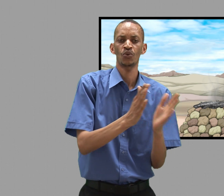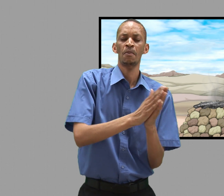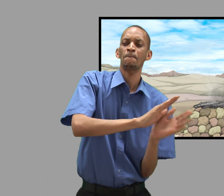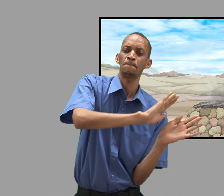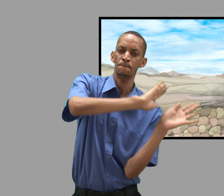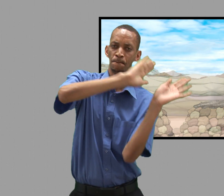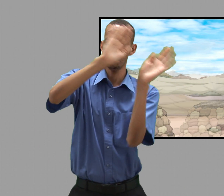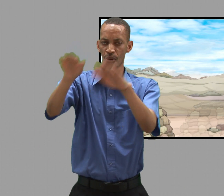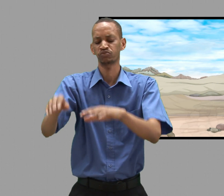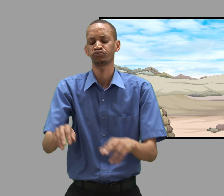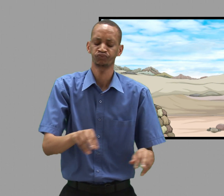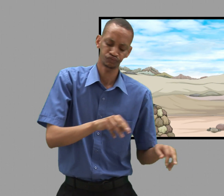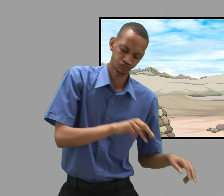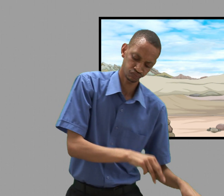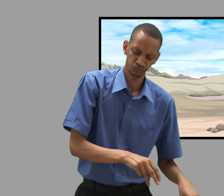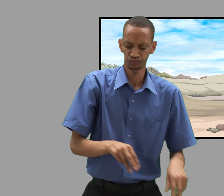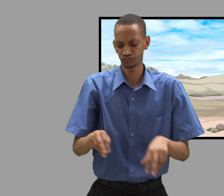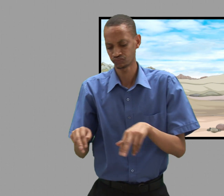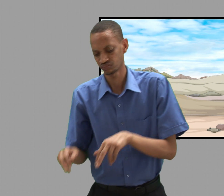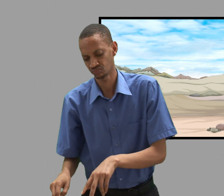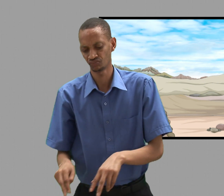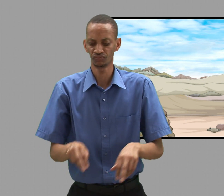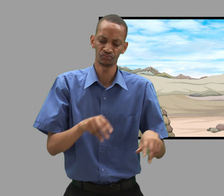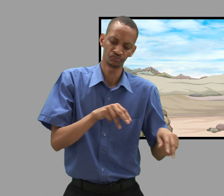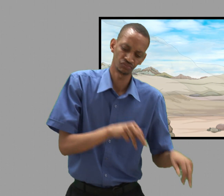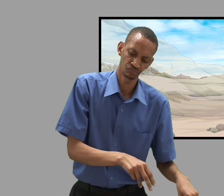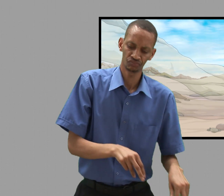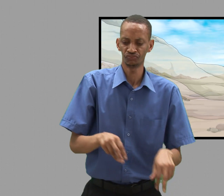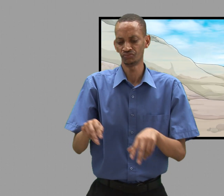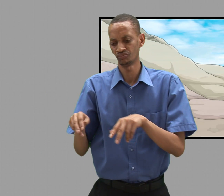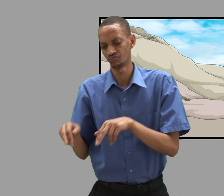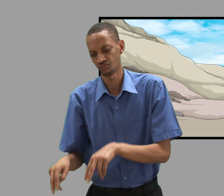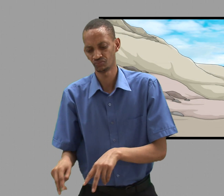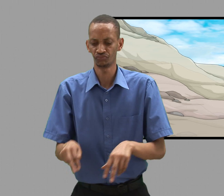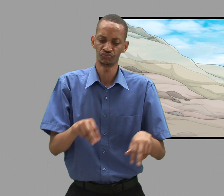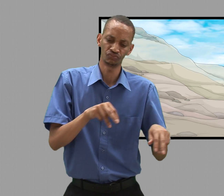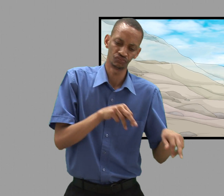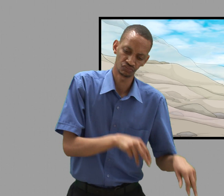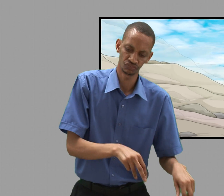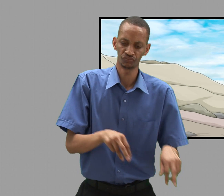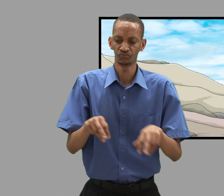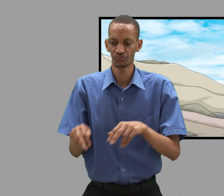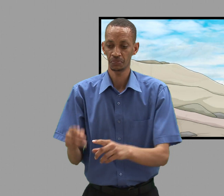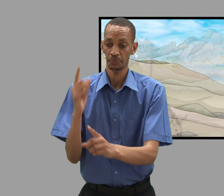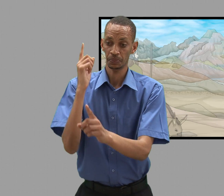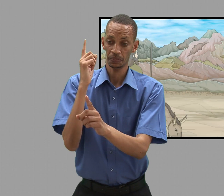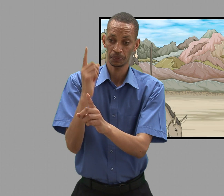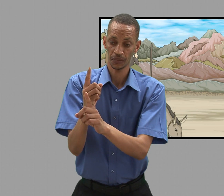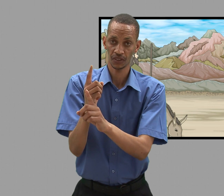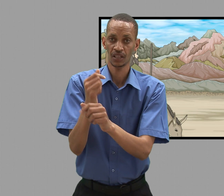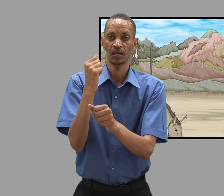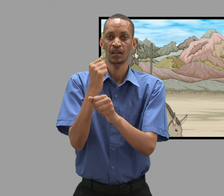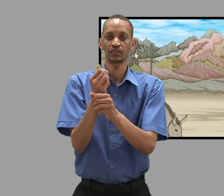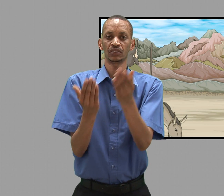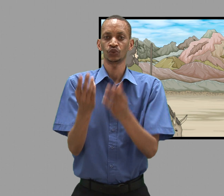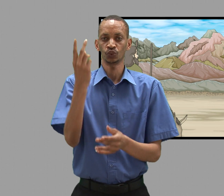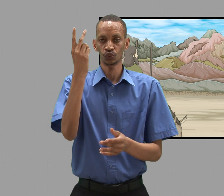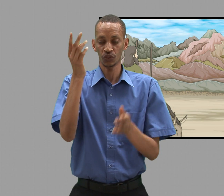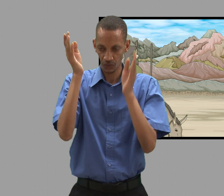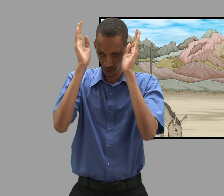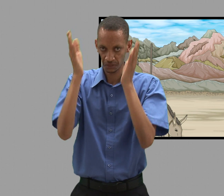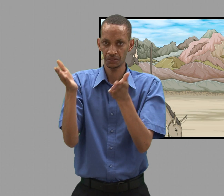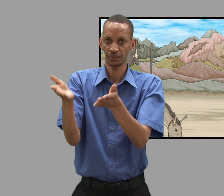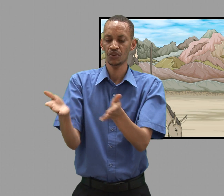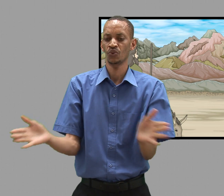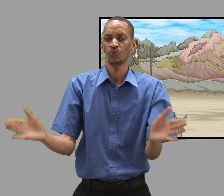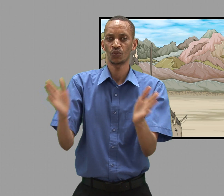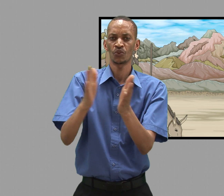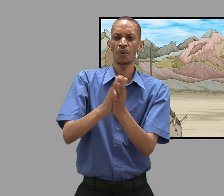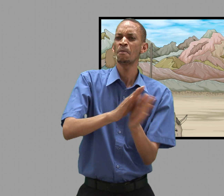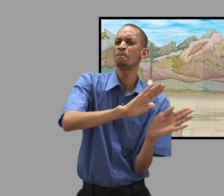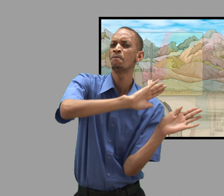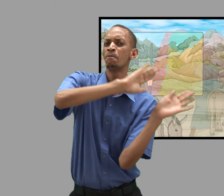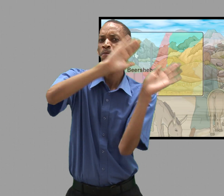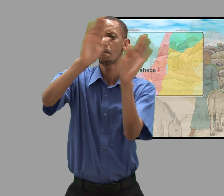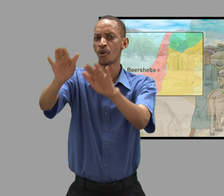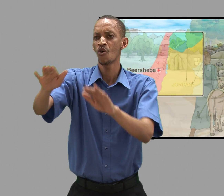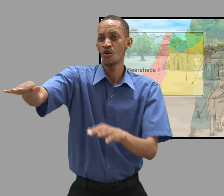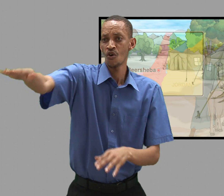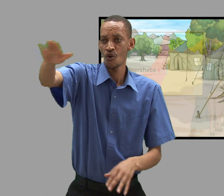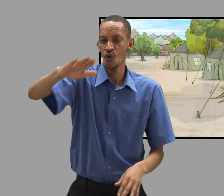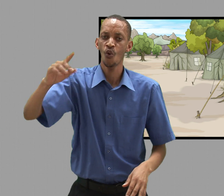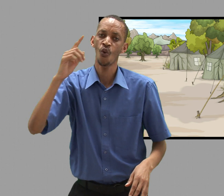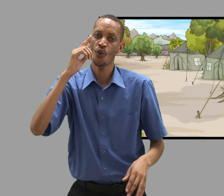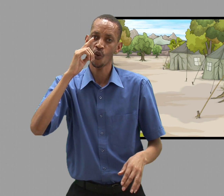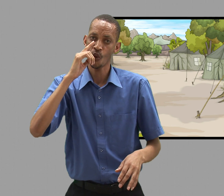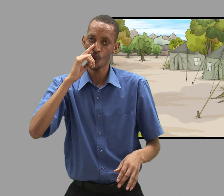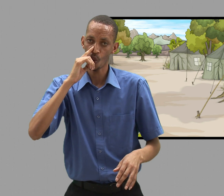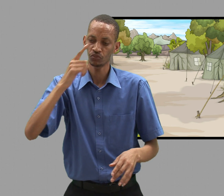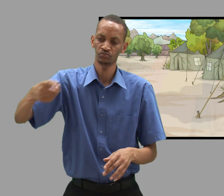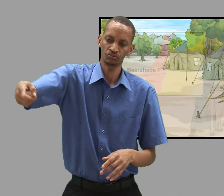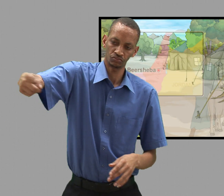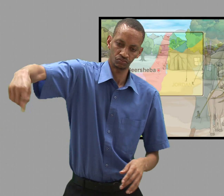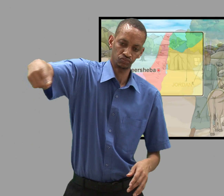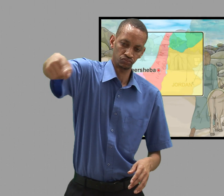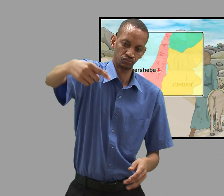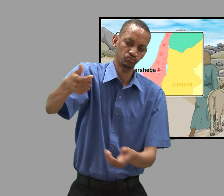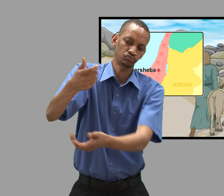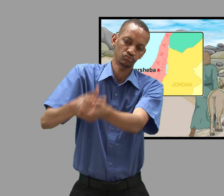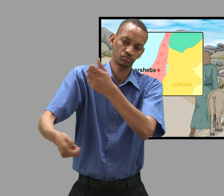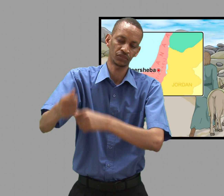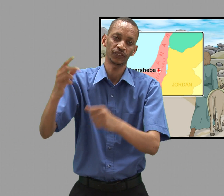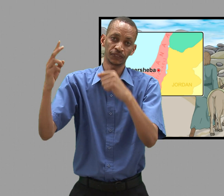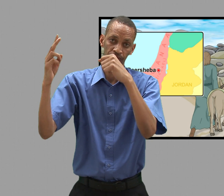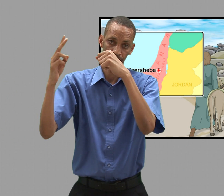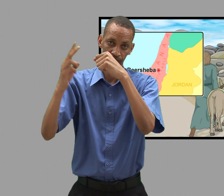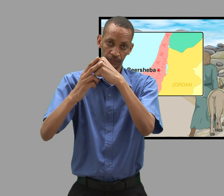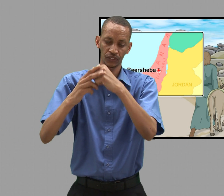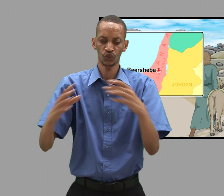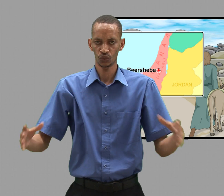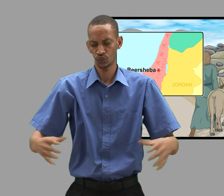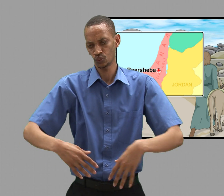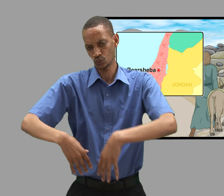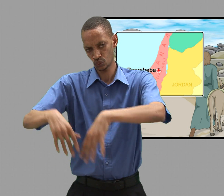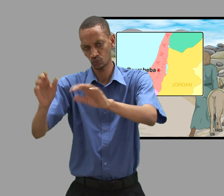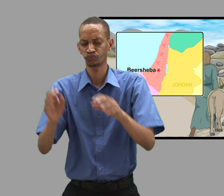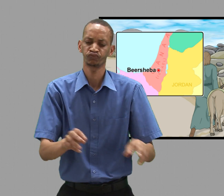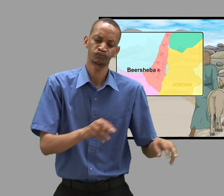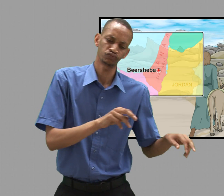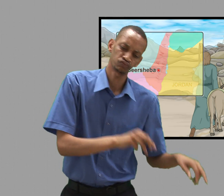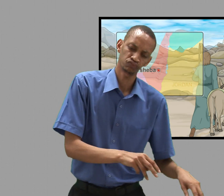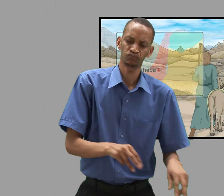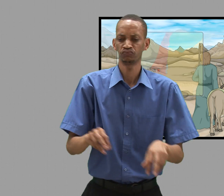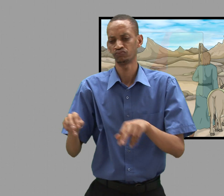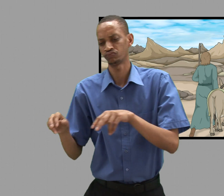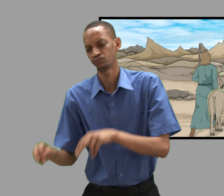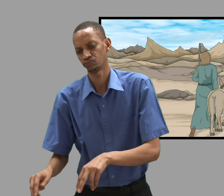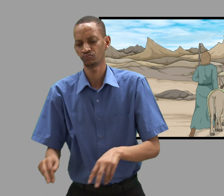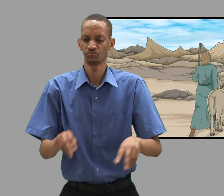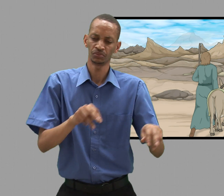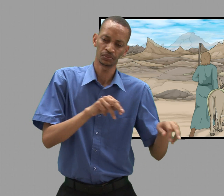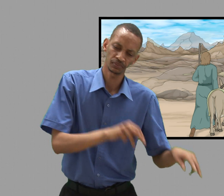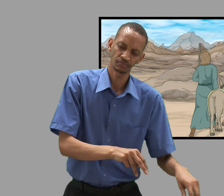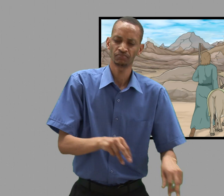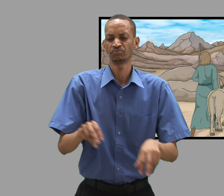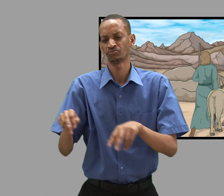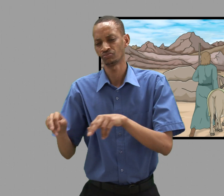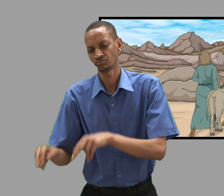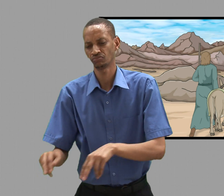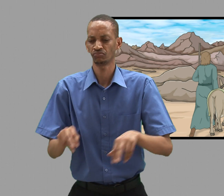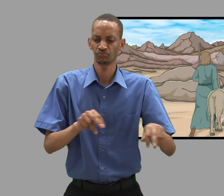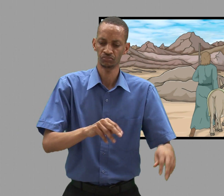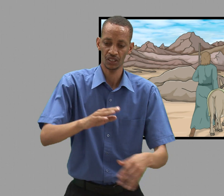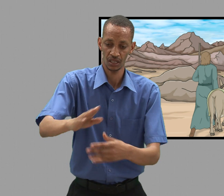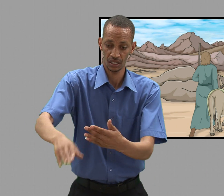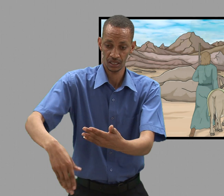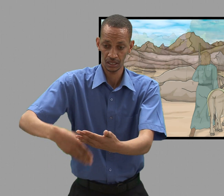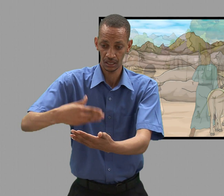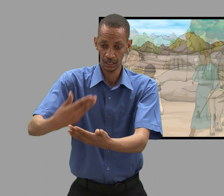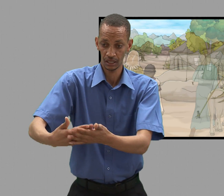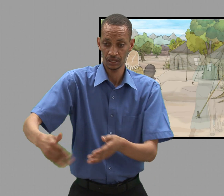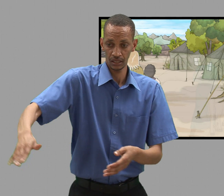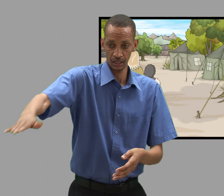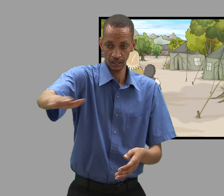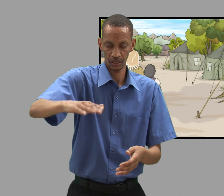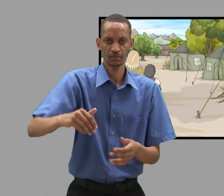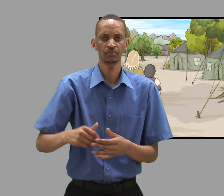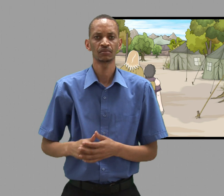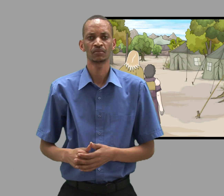Abraham went back to his servants, and they got up and set out together for Beersheba.